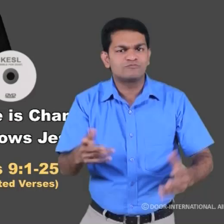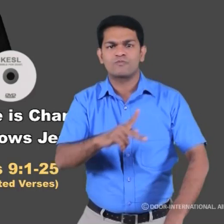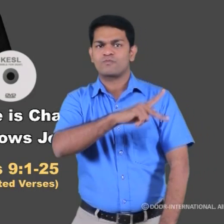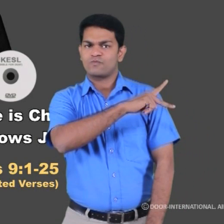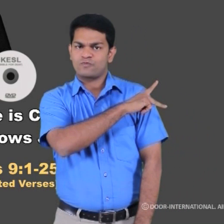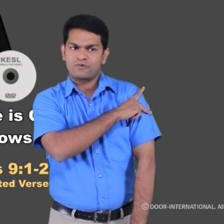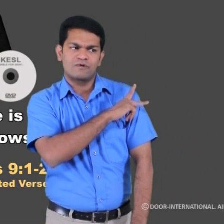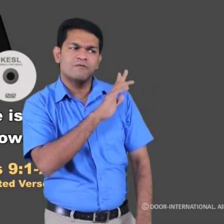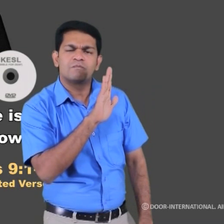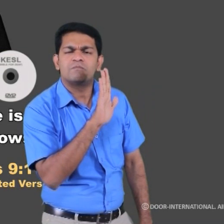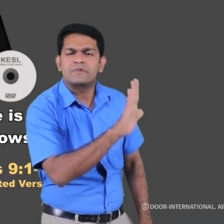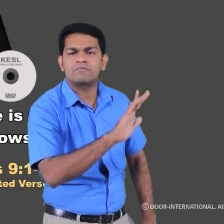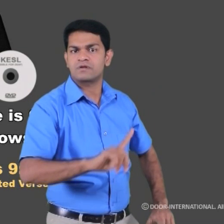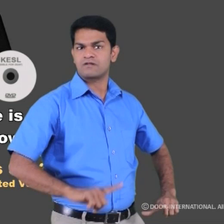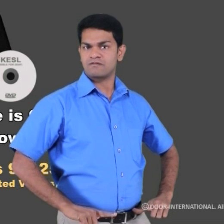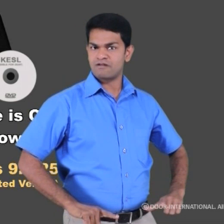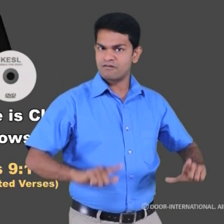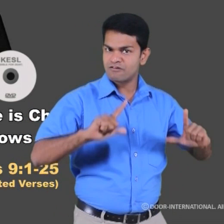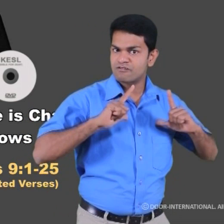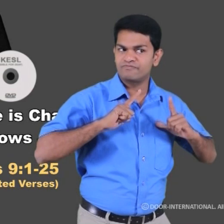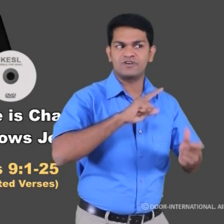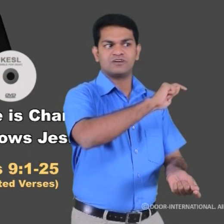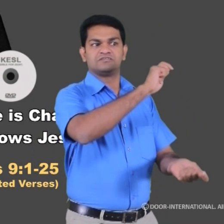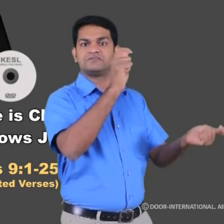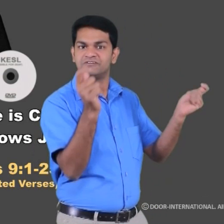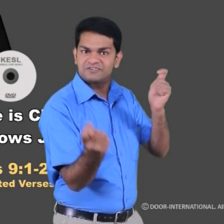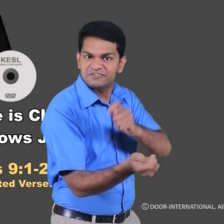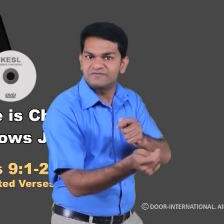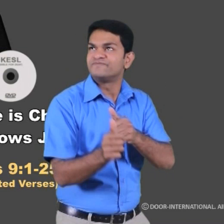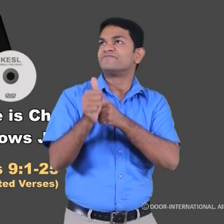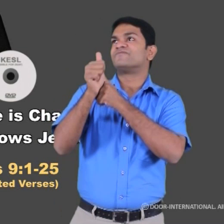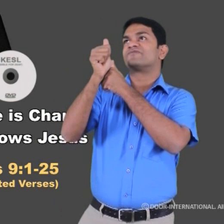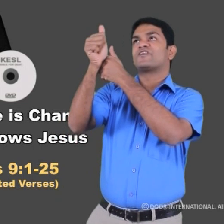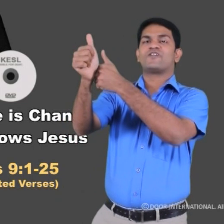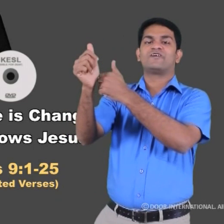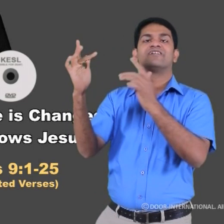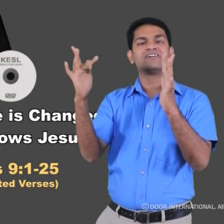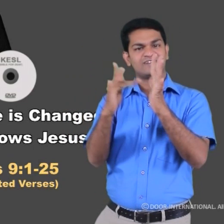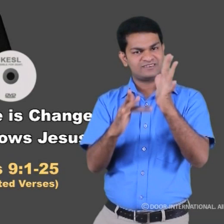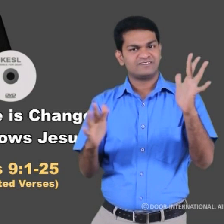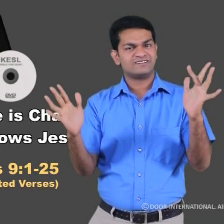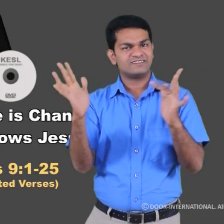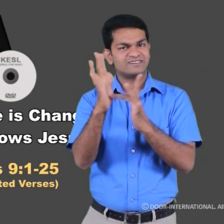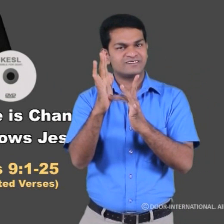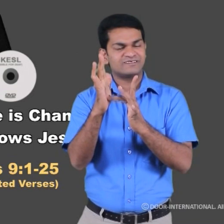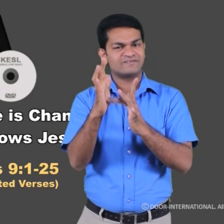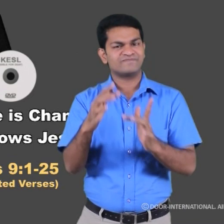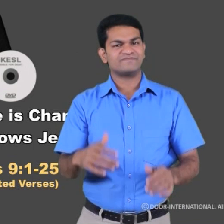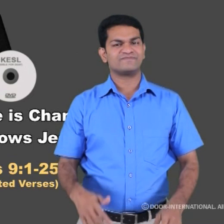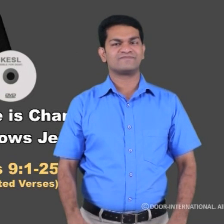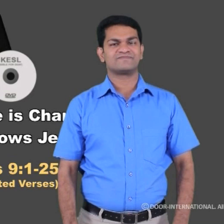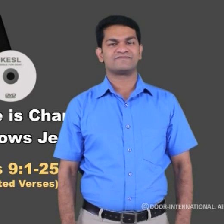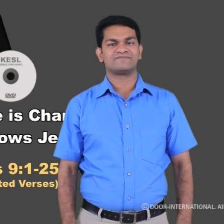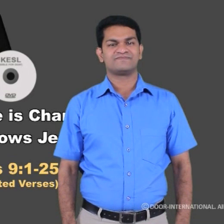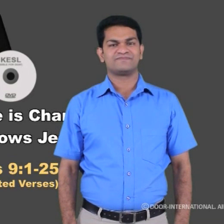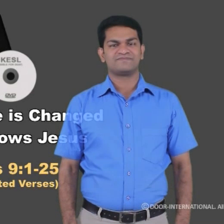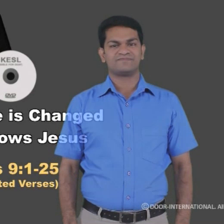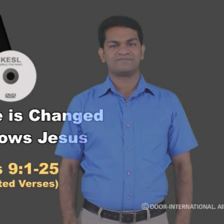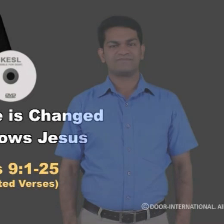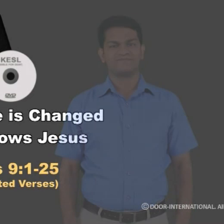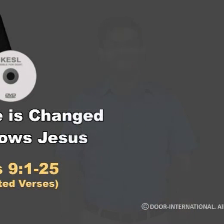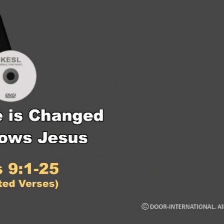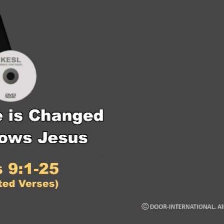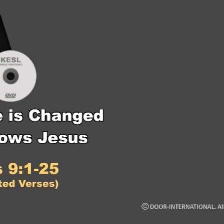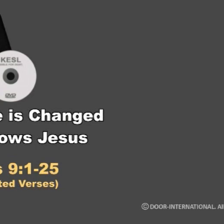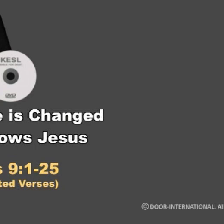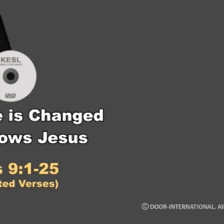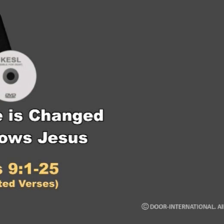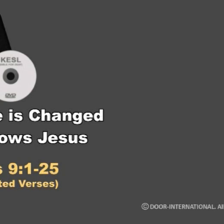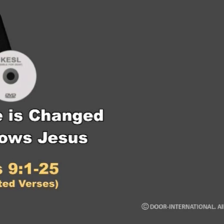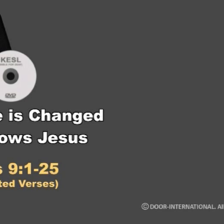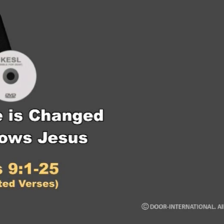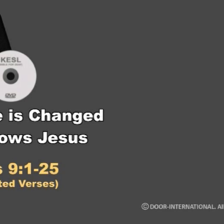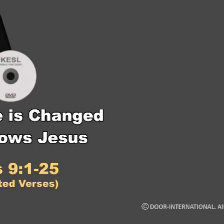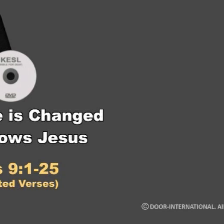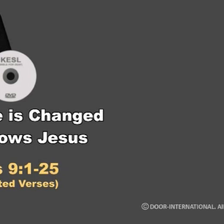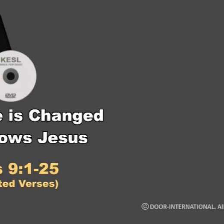Saul's life is changed and follows Jesus